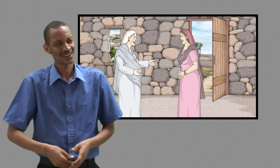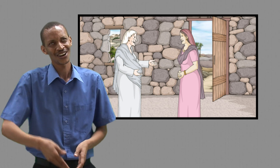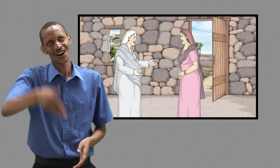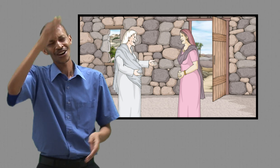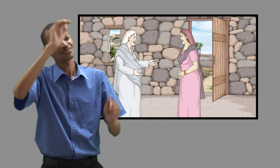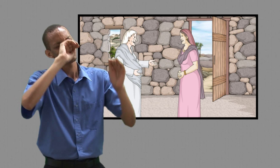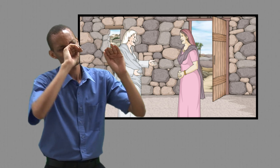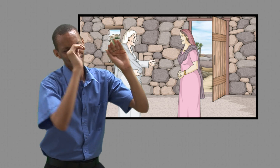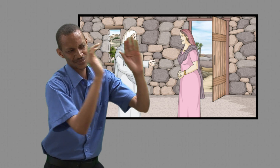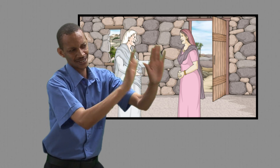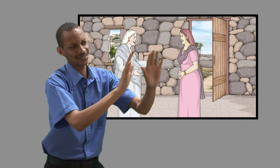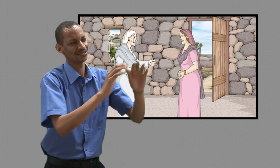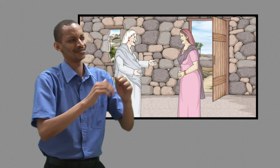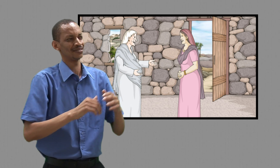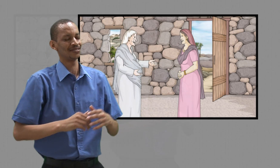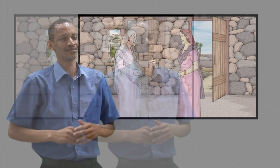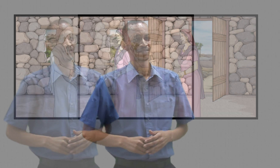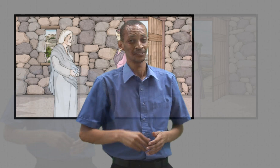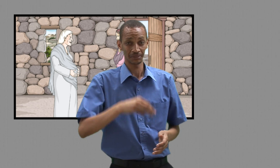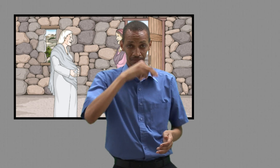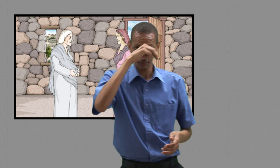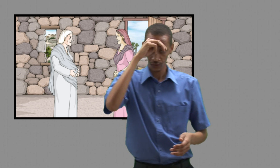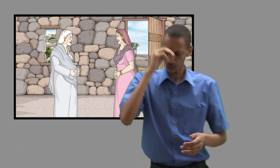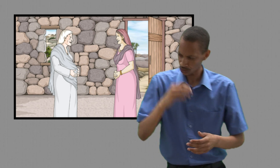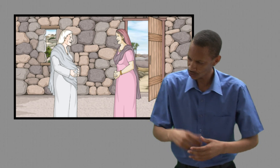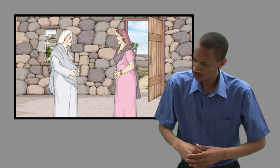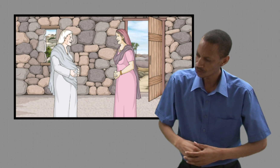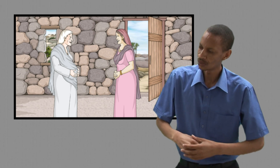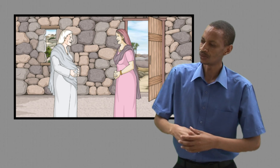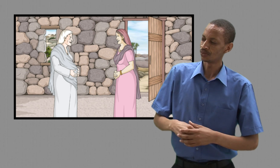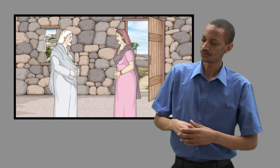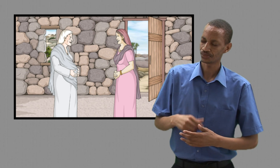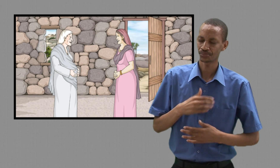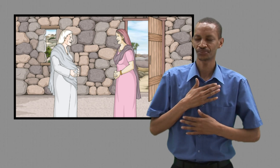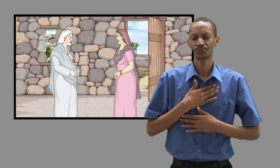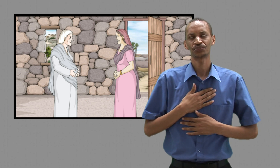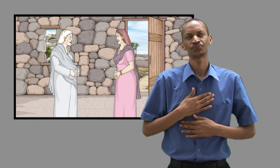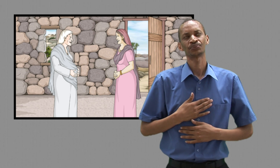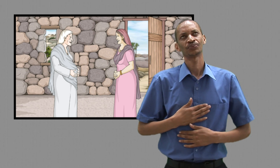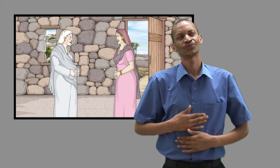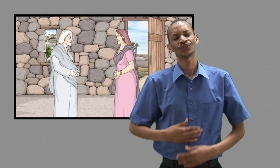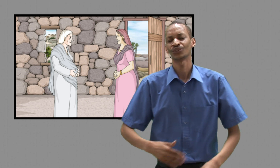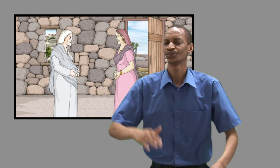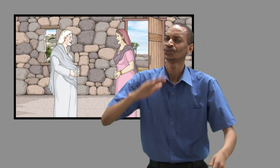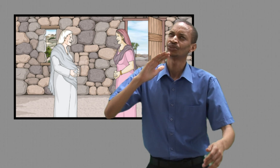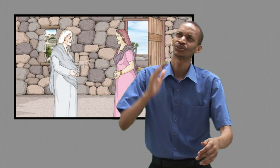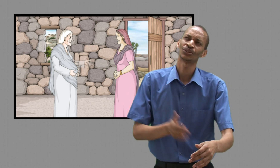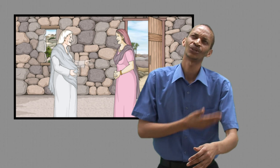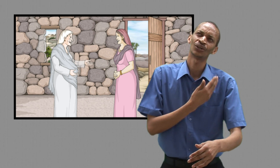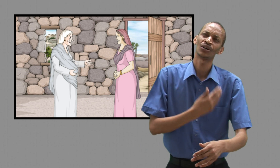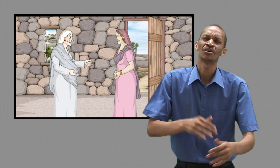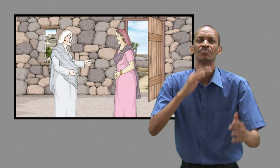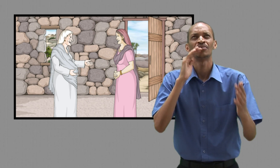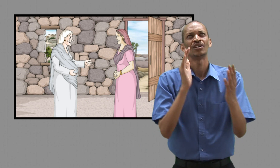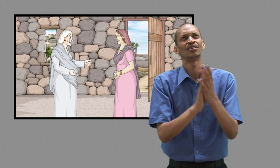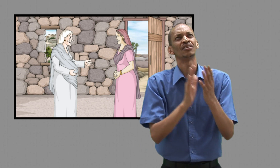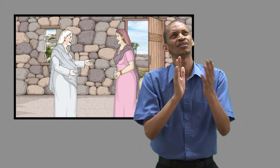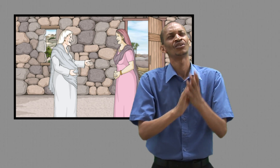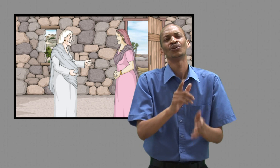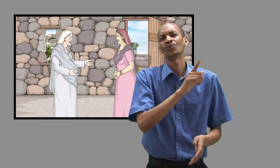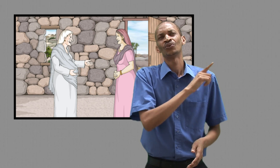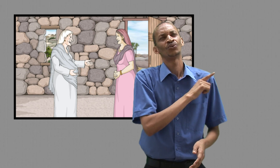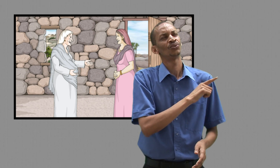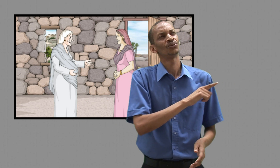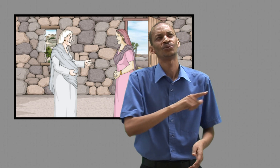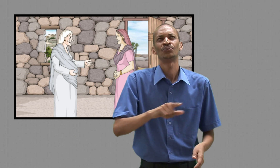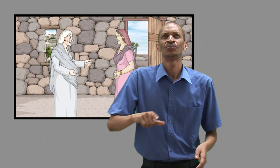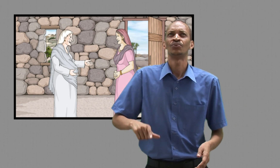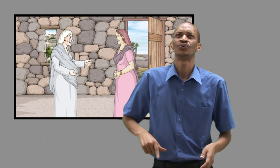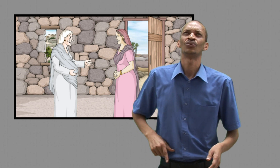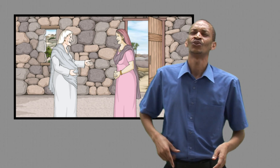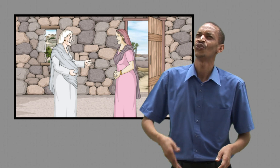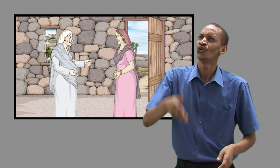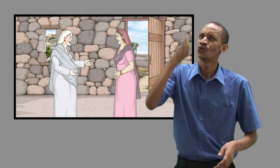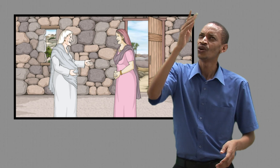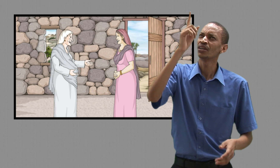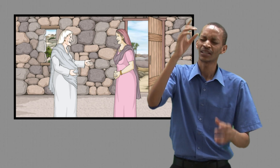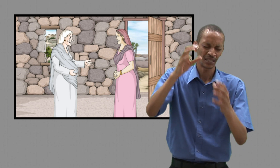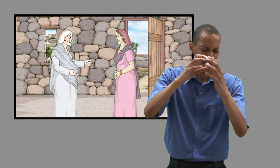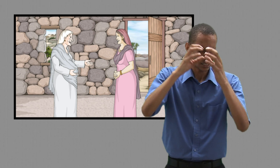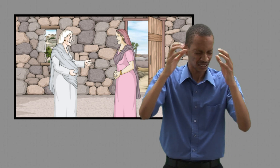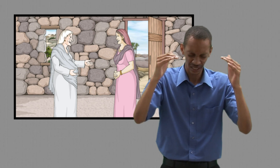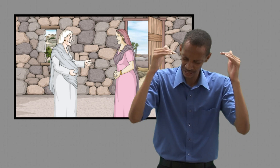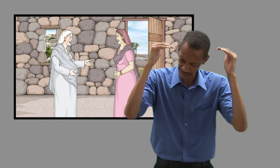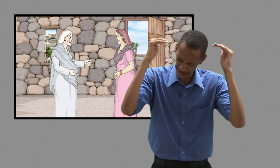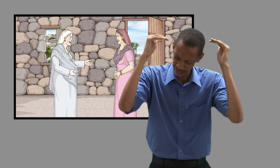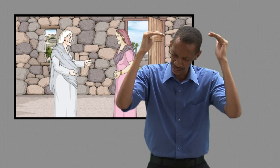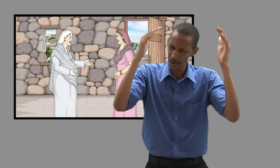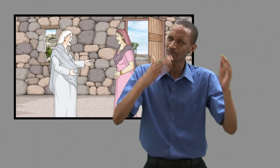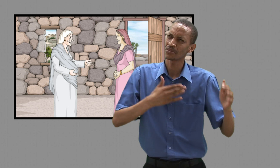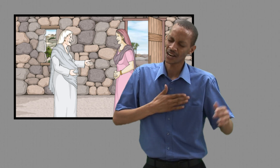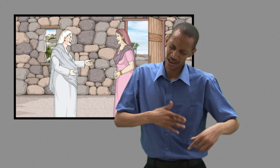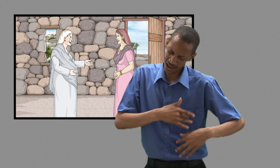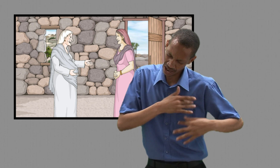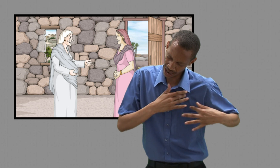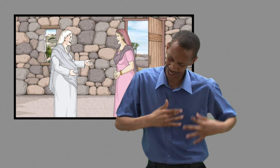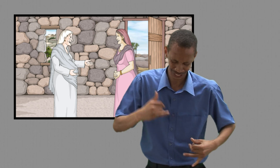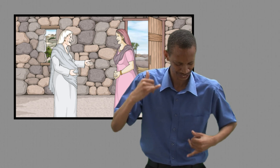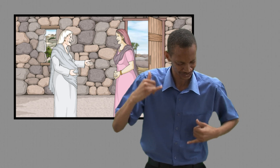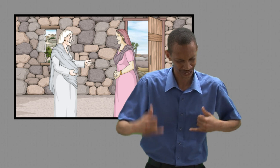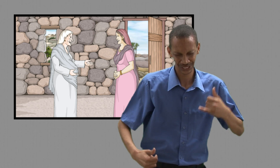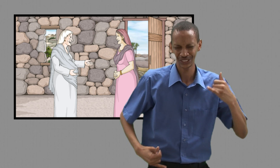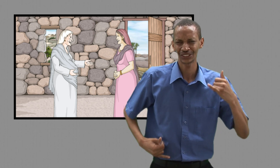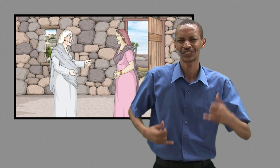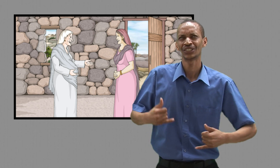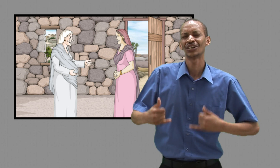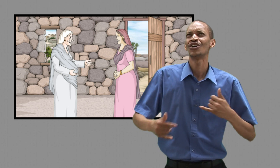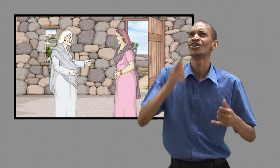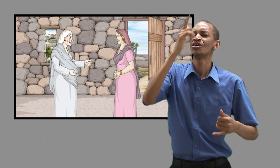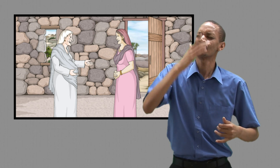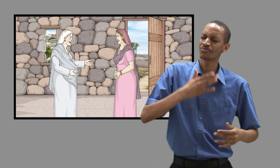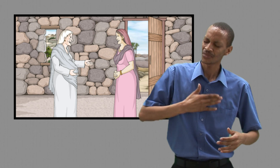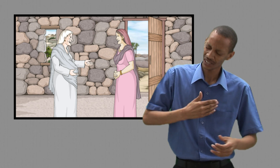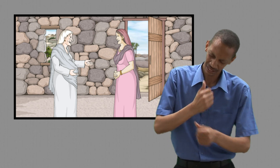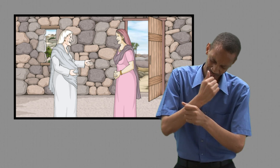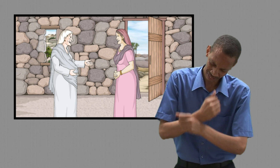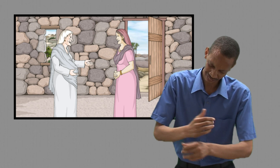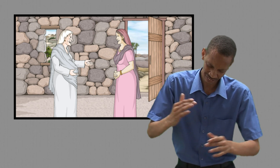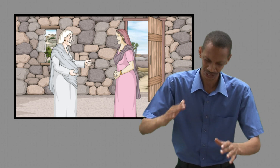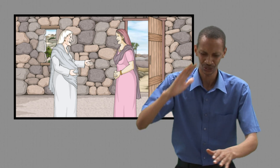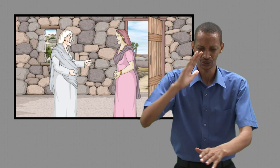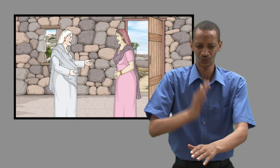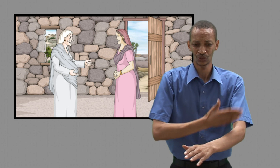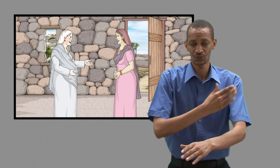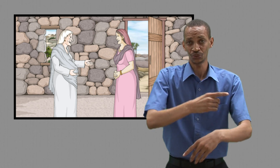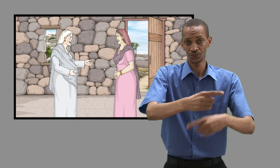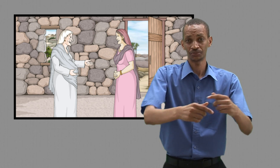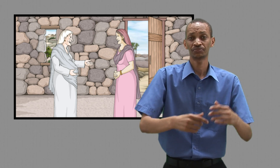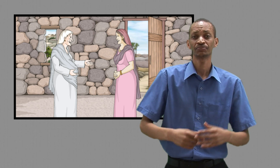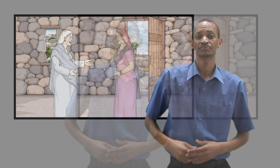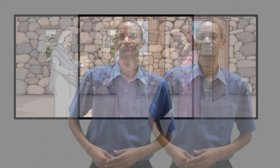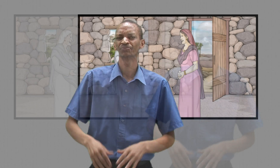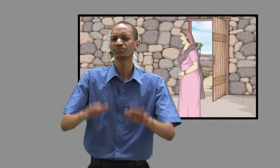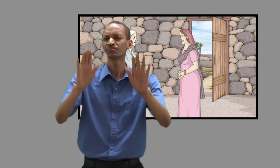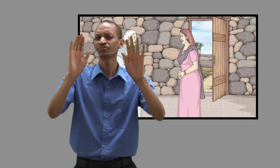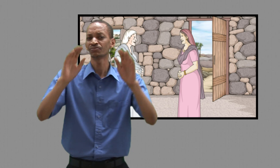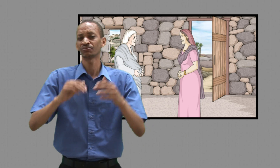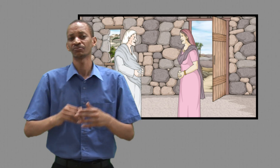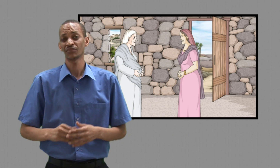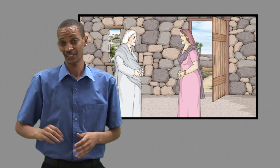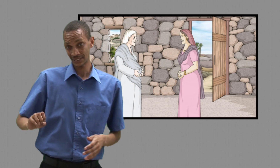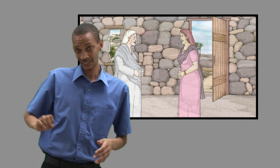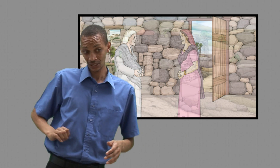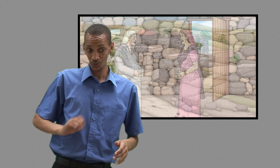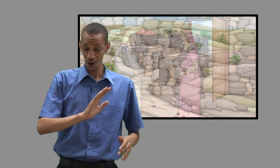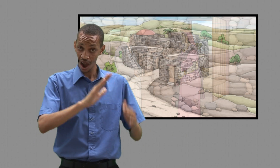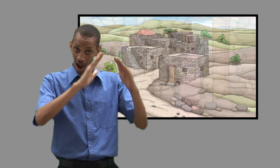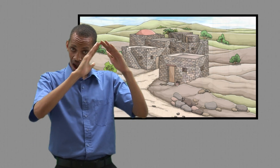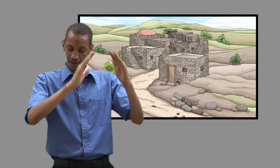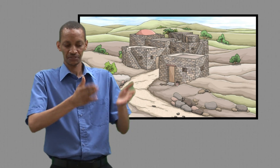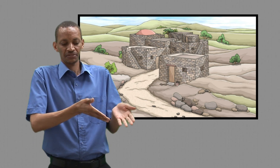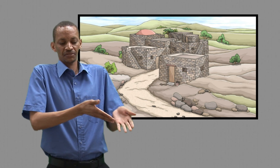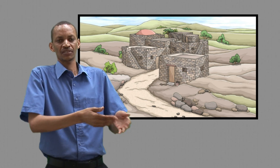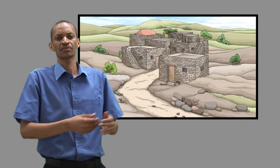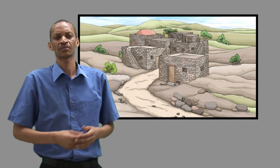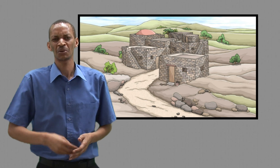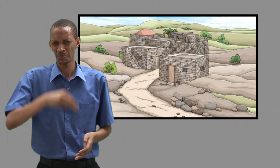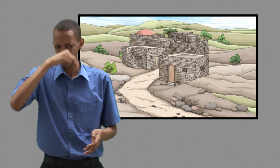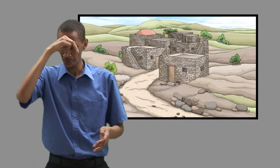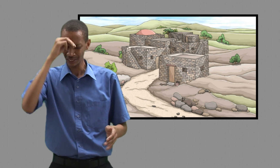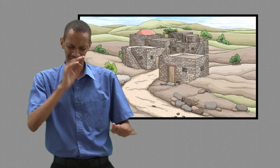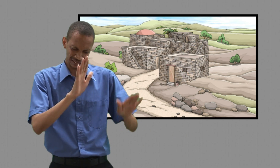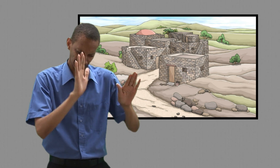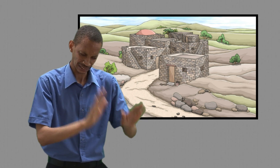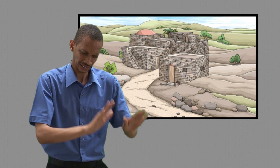He has brought down rulers from their thrones, but has exalted the humble. He has filled the hungry with good things, but has sent the rich away empty. He has helped His servant Israel, remembering to be merciful, as He promised to our fathers, to Abraham and his descendants forever.”